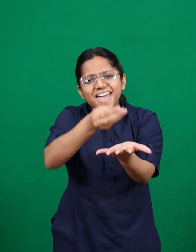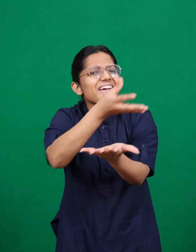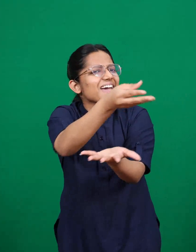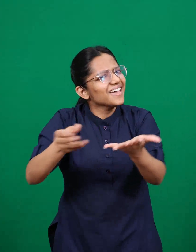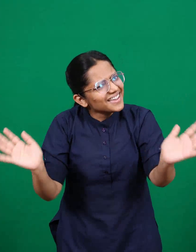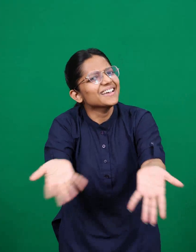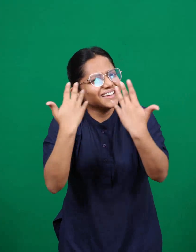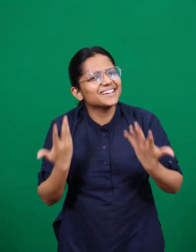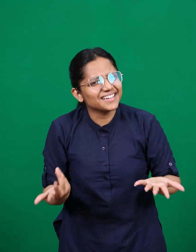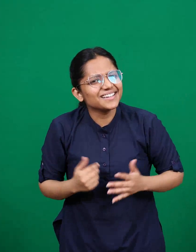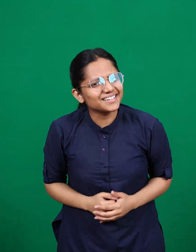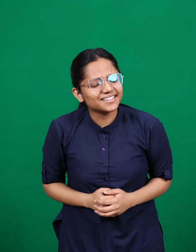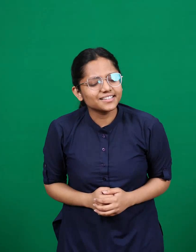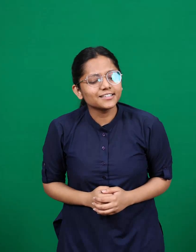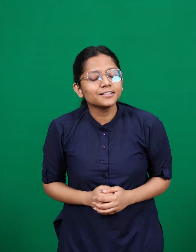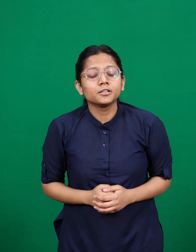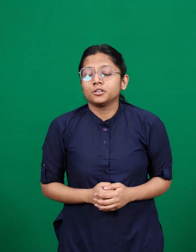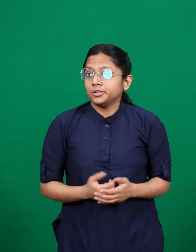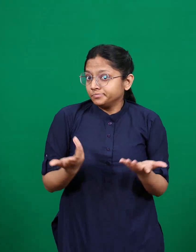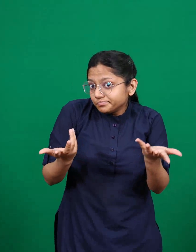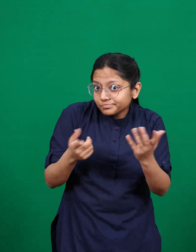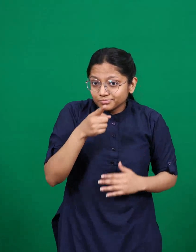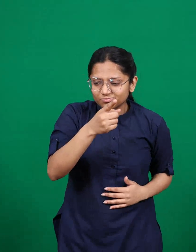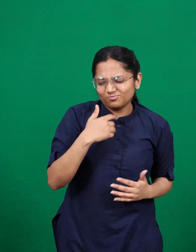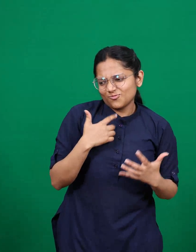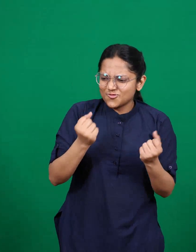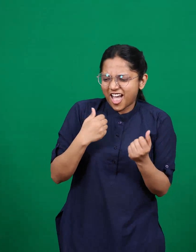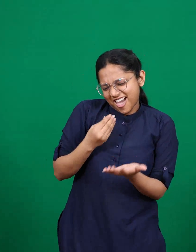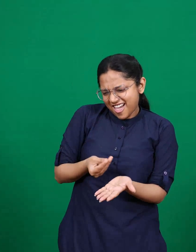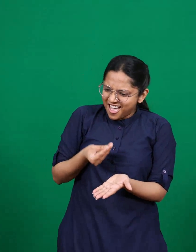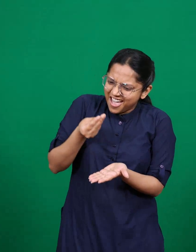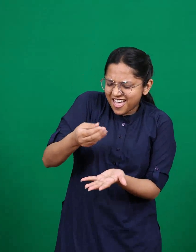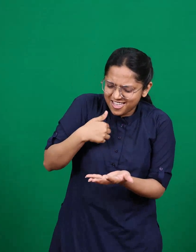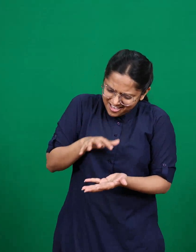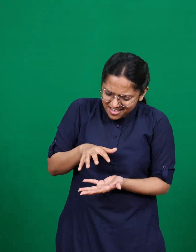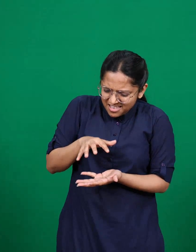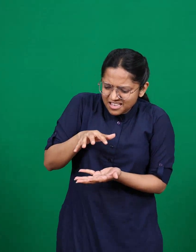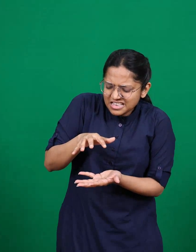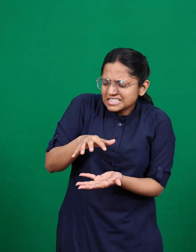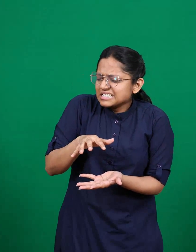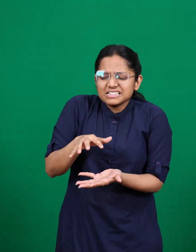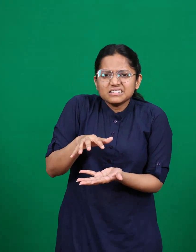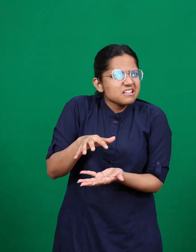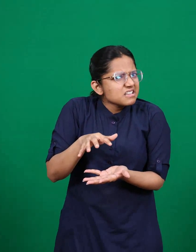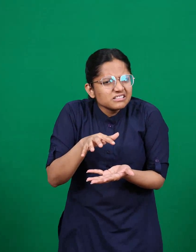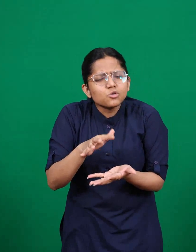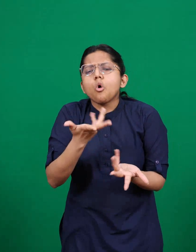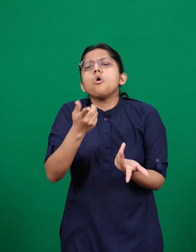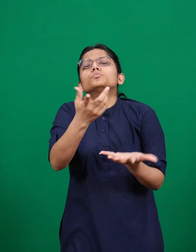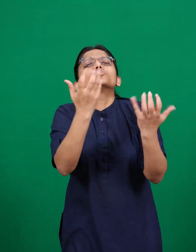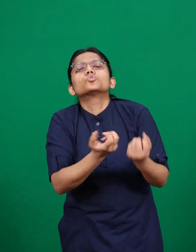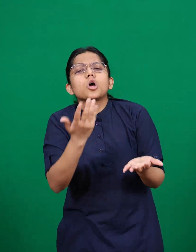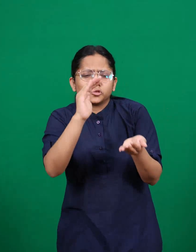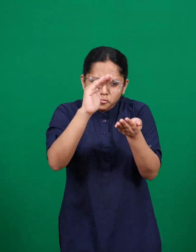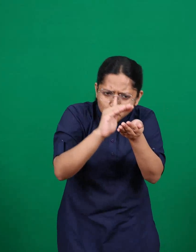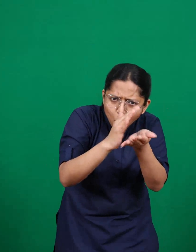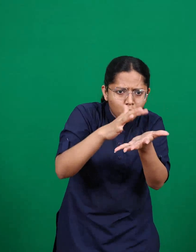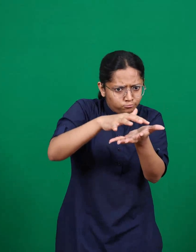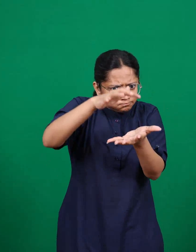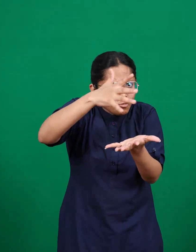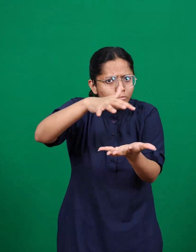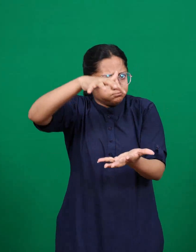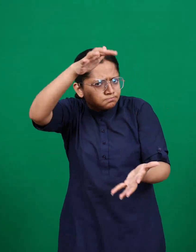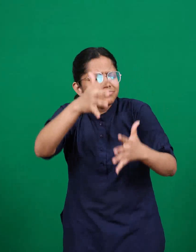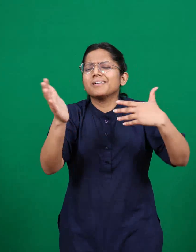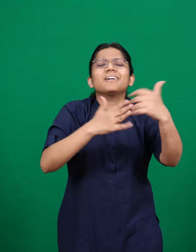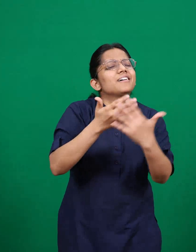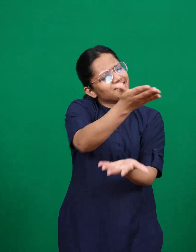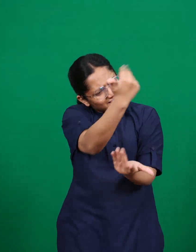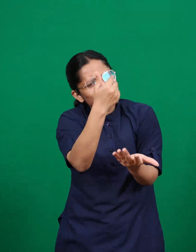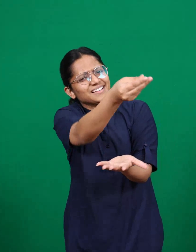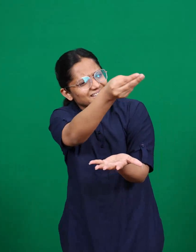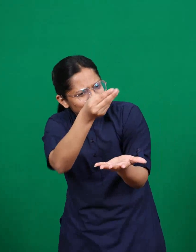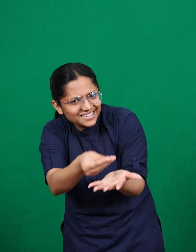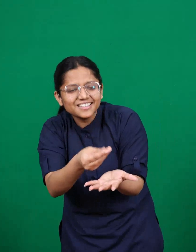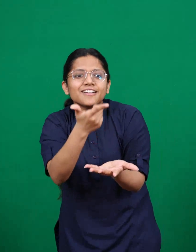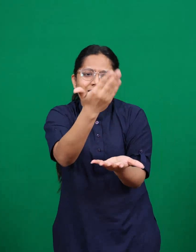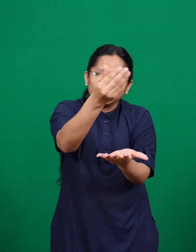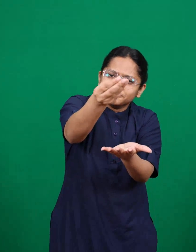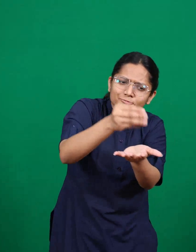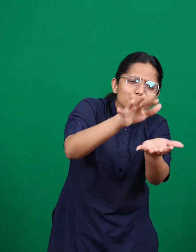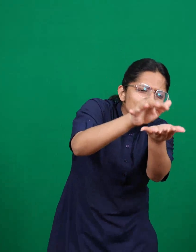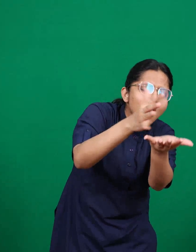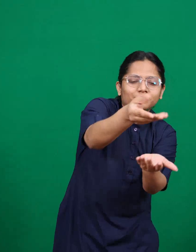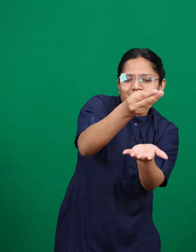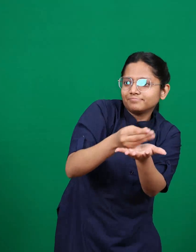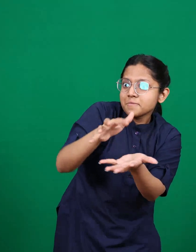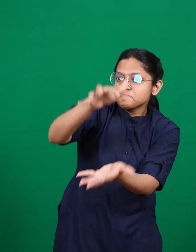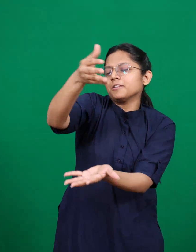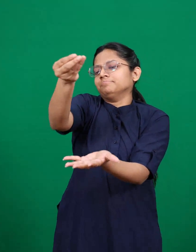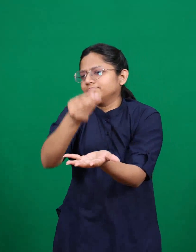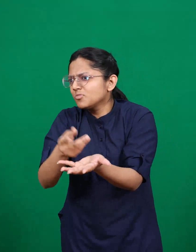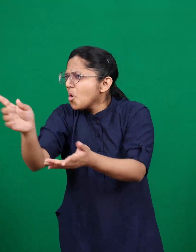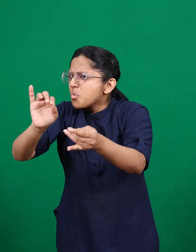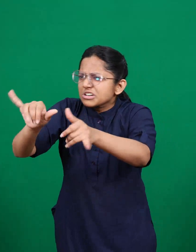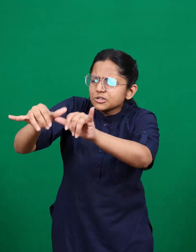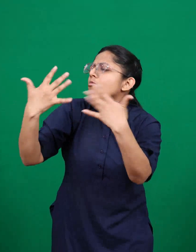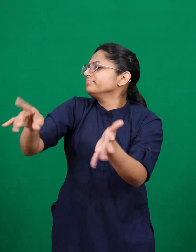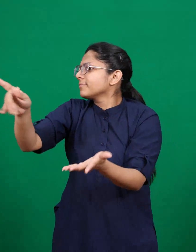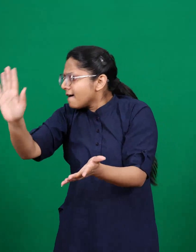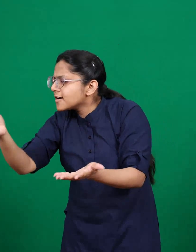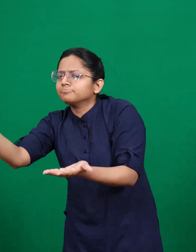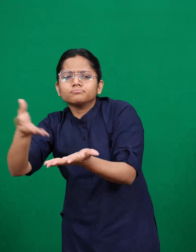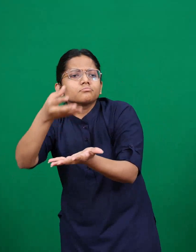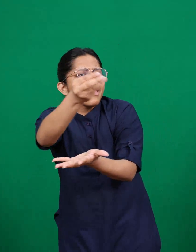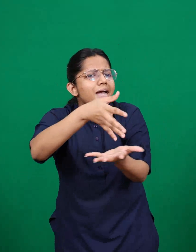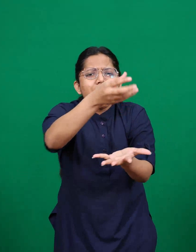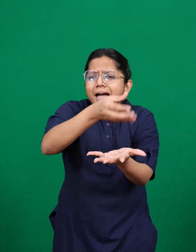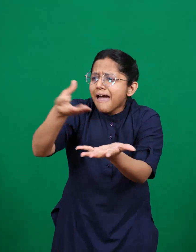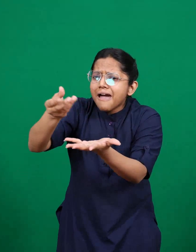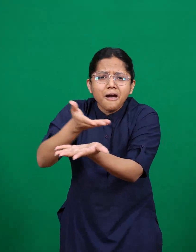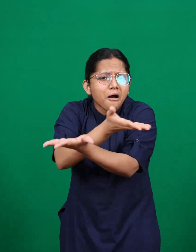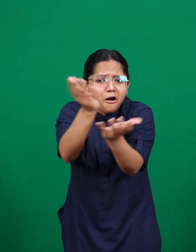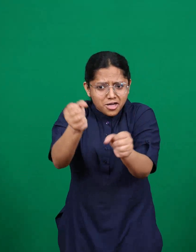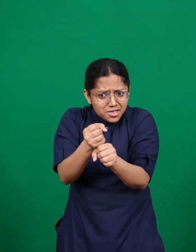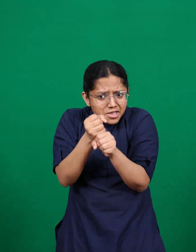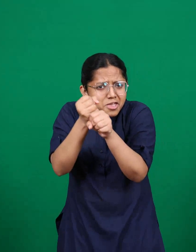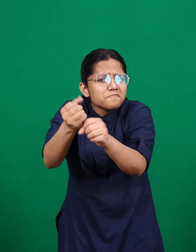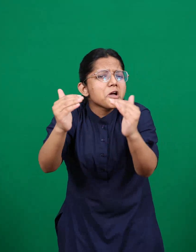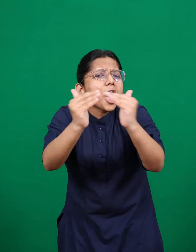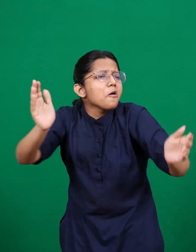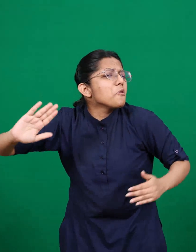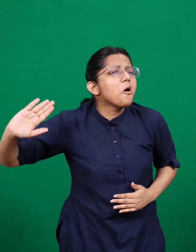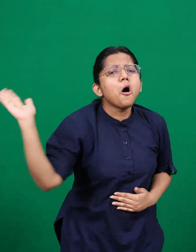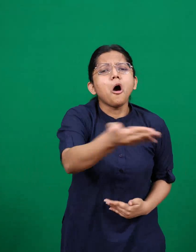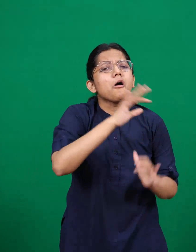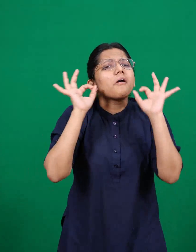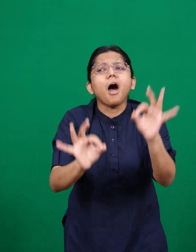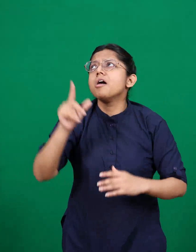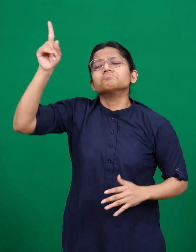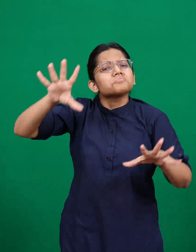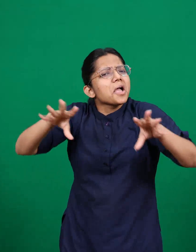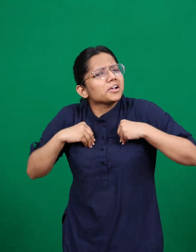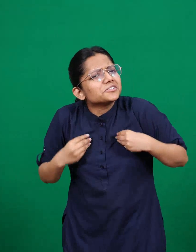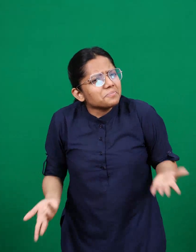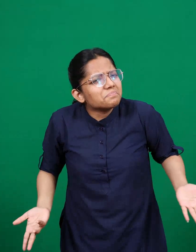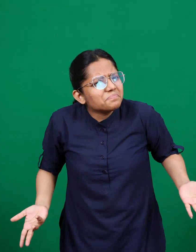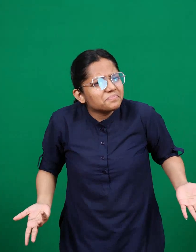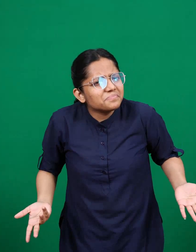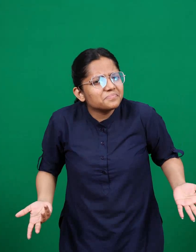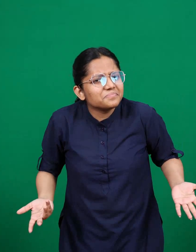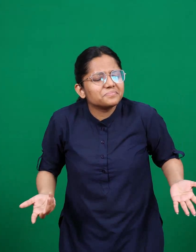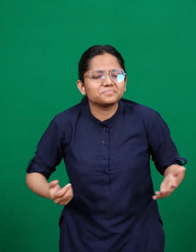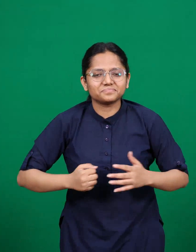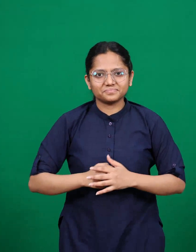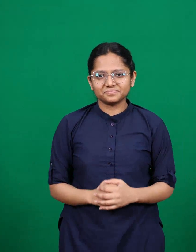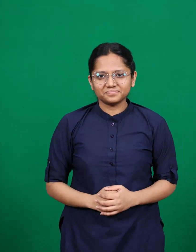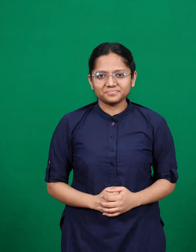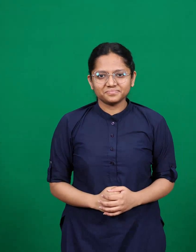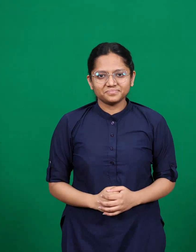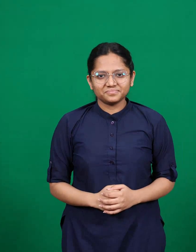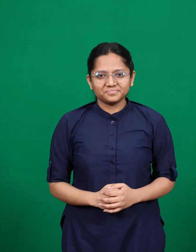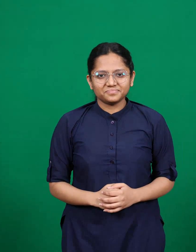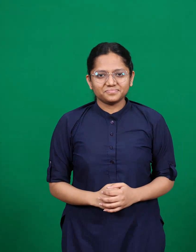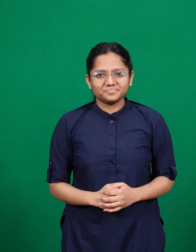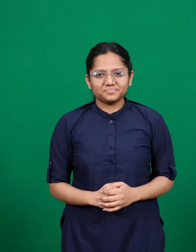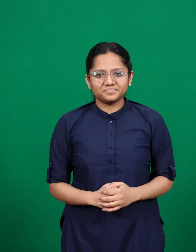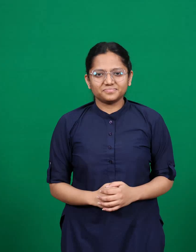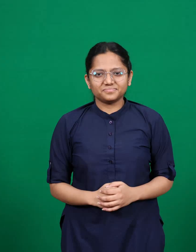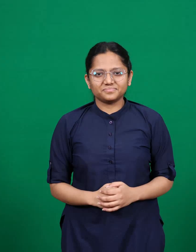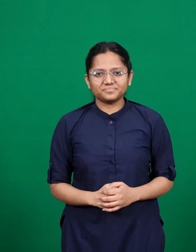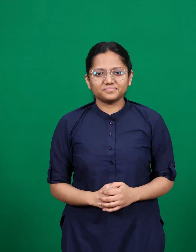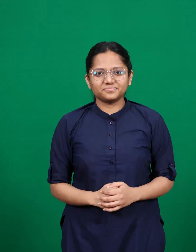For if the eagerness is there, the gift is acceptable according to what one has, not according to what he does not have.